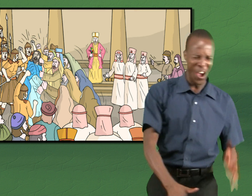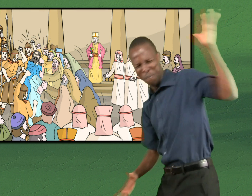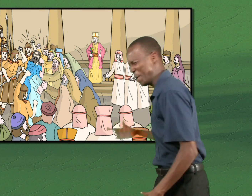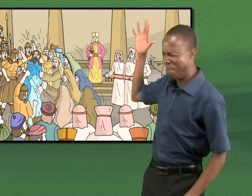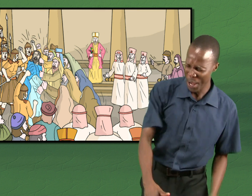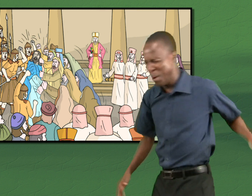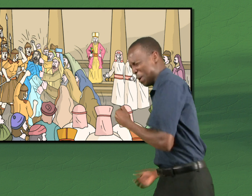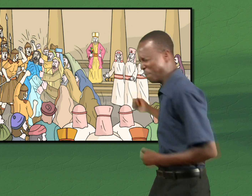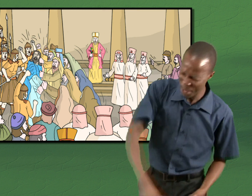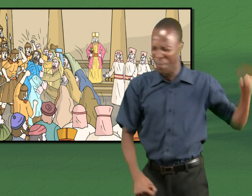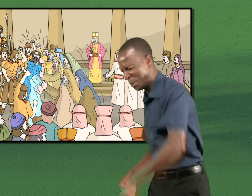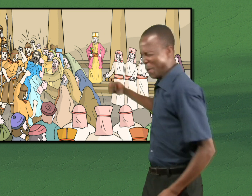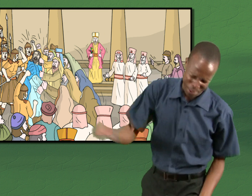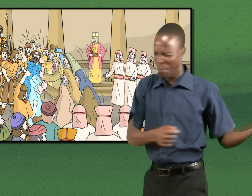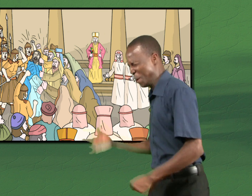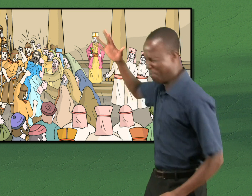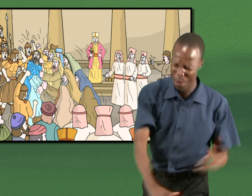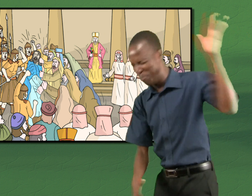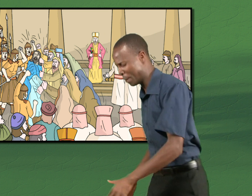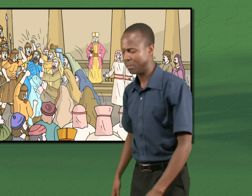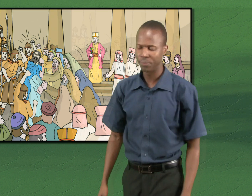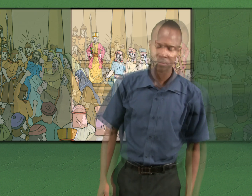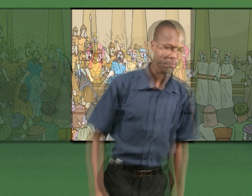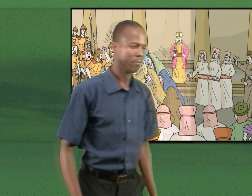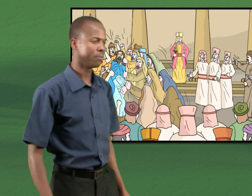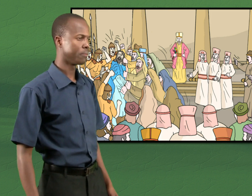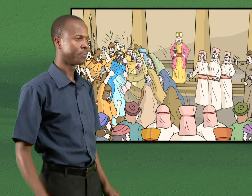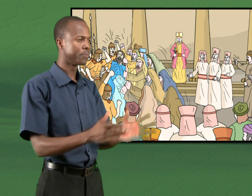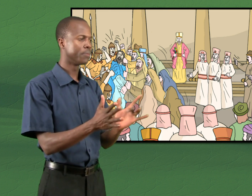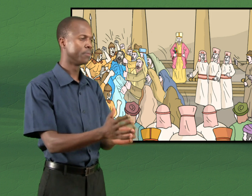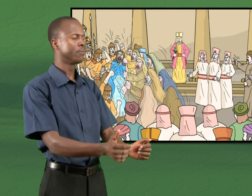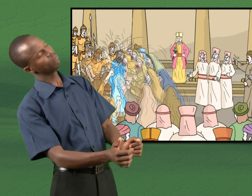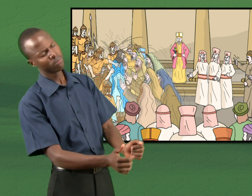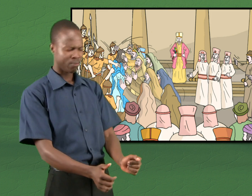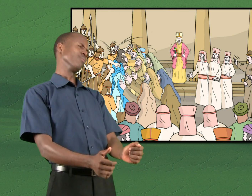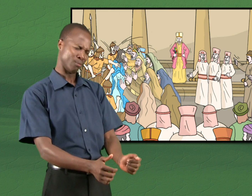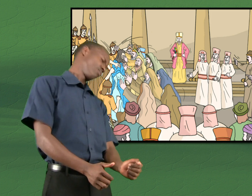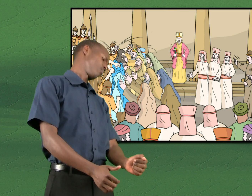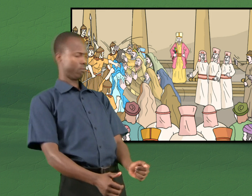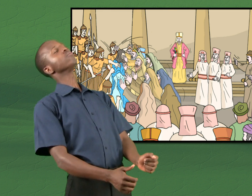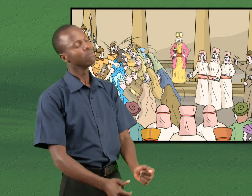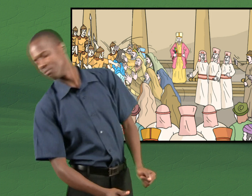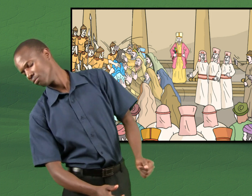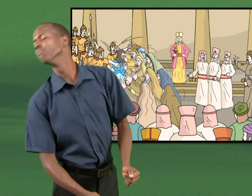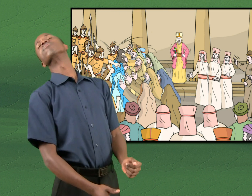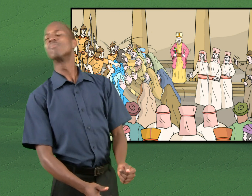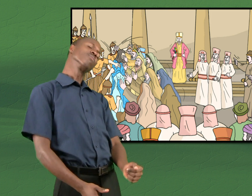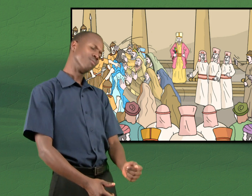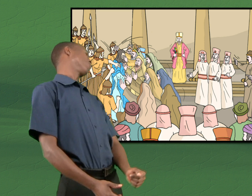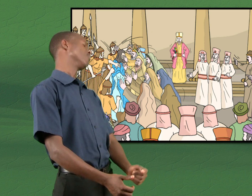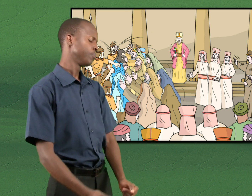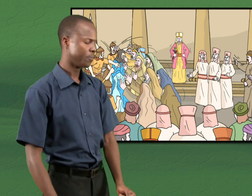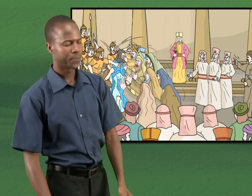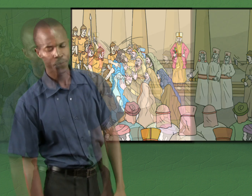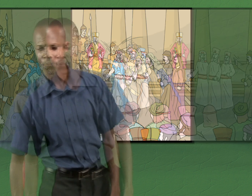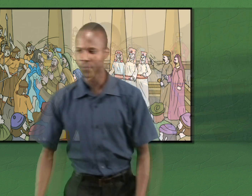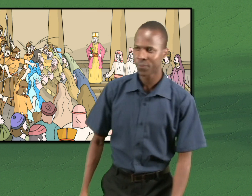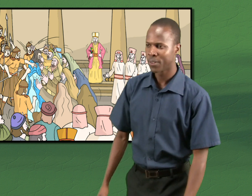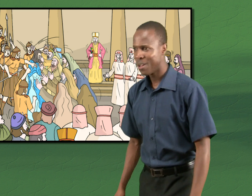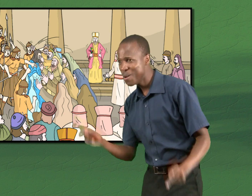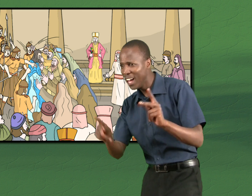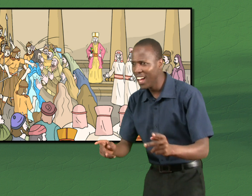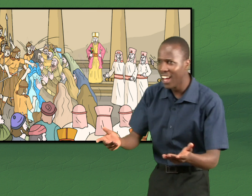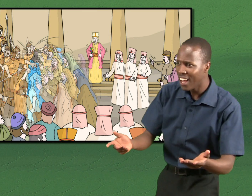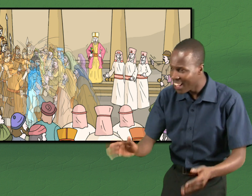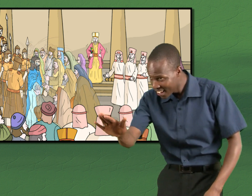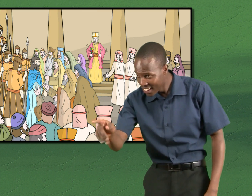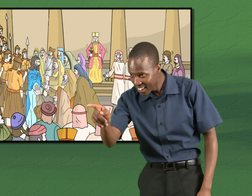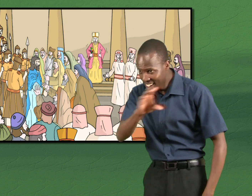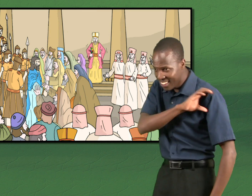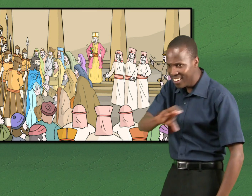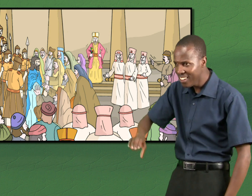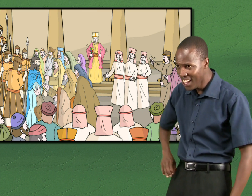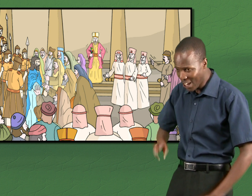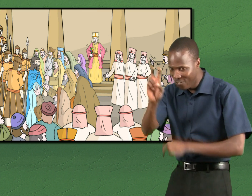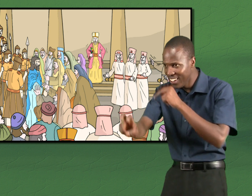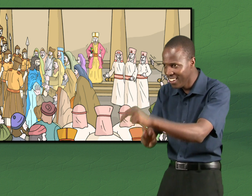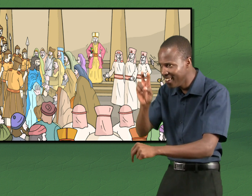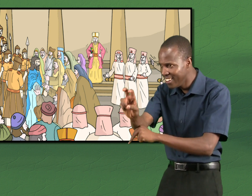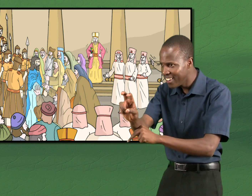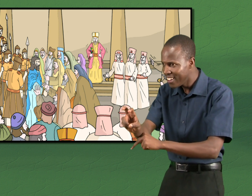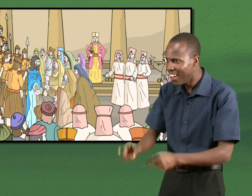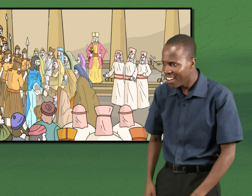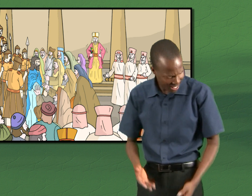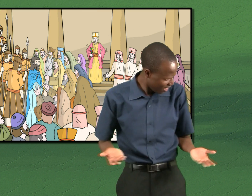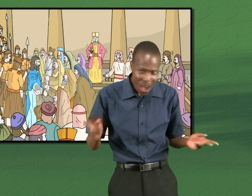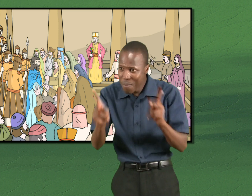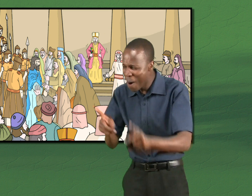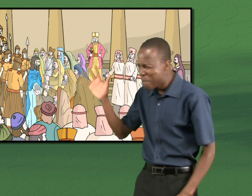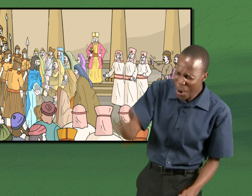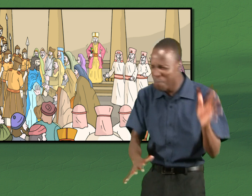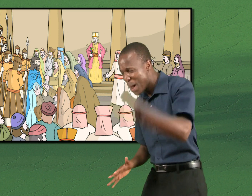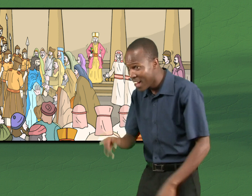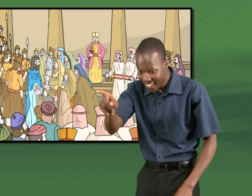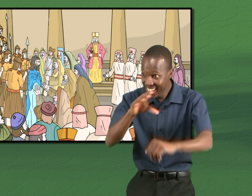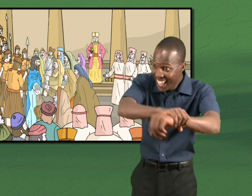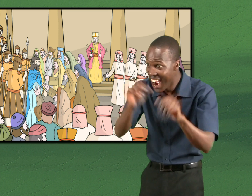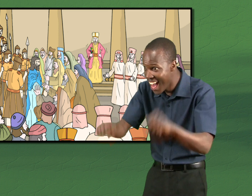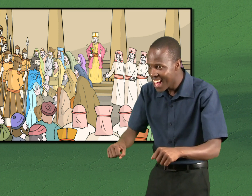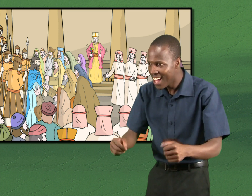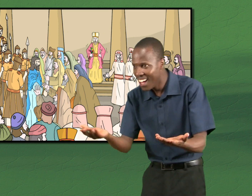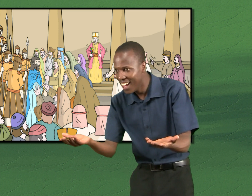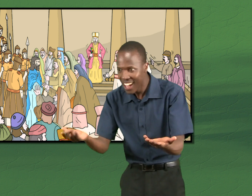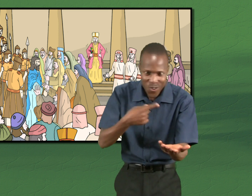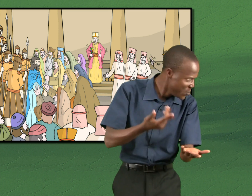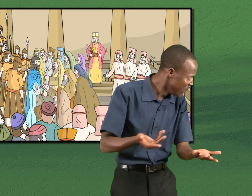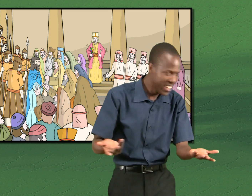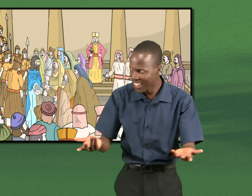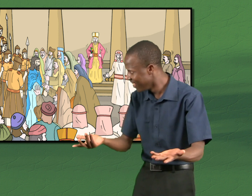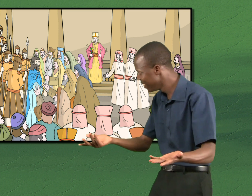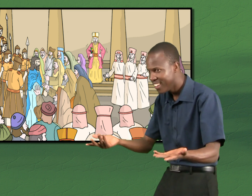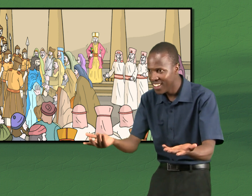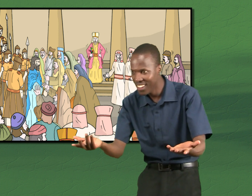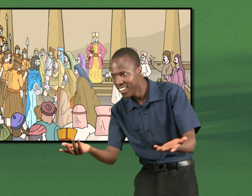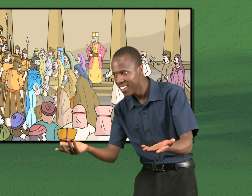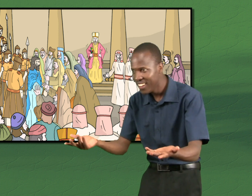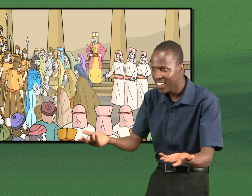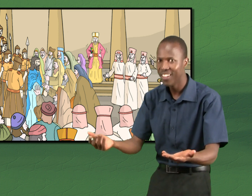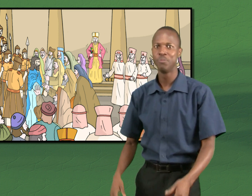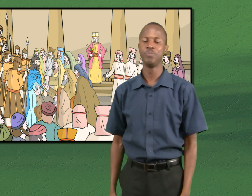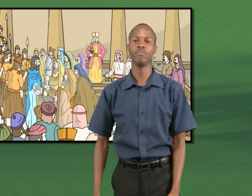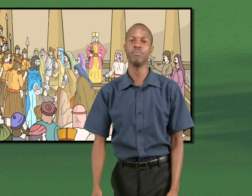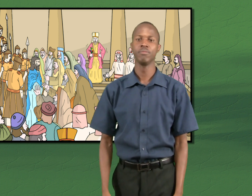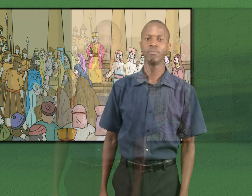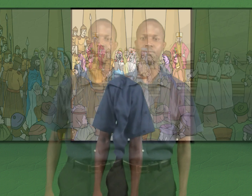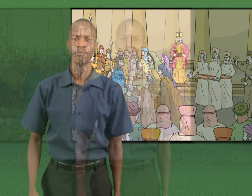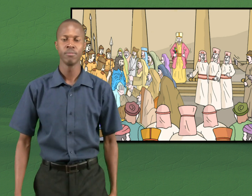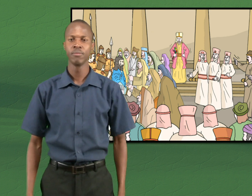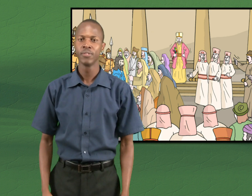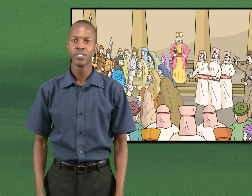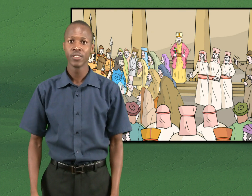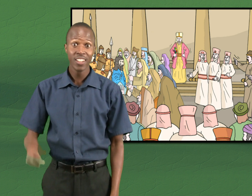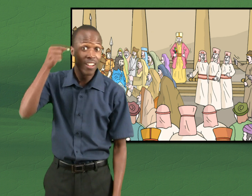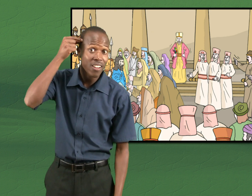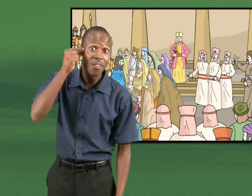Others slapped Him and said, “Prophesy to us, Christ!